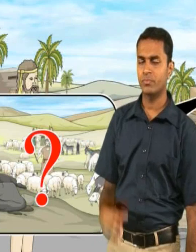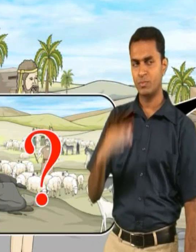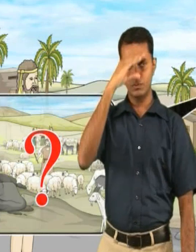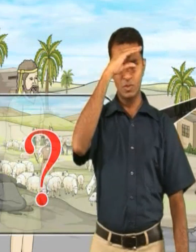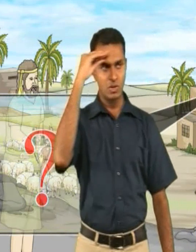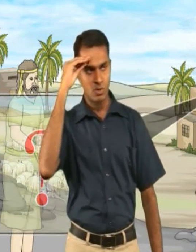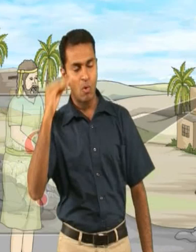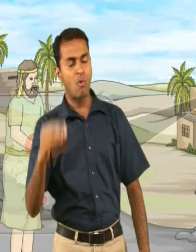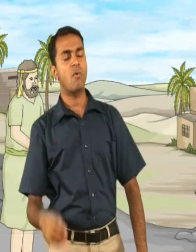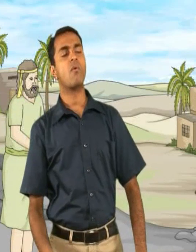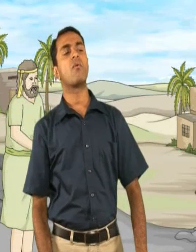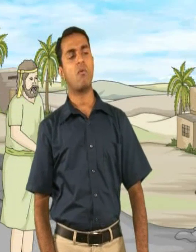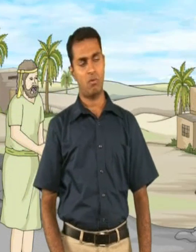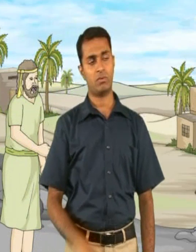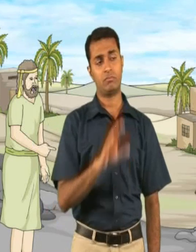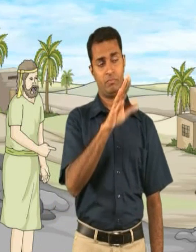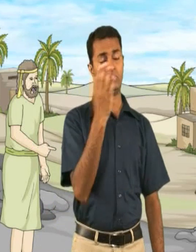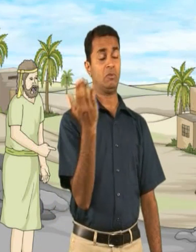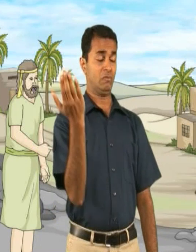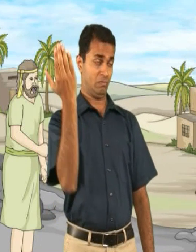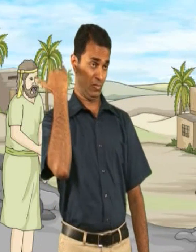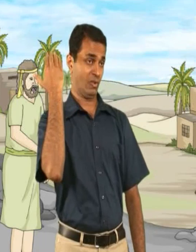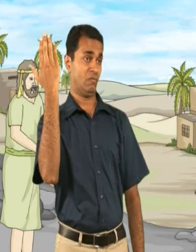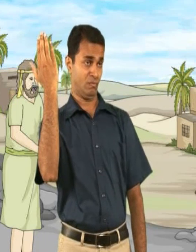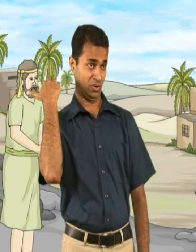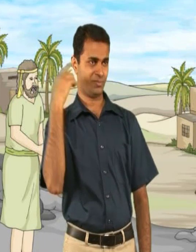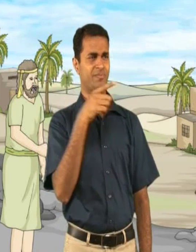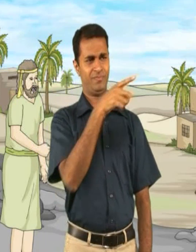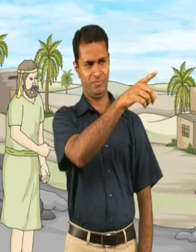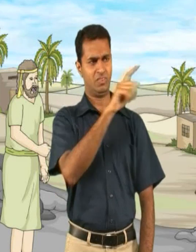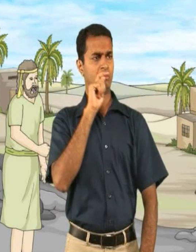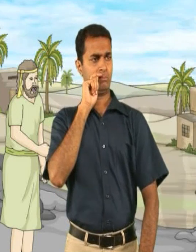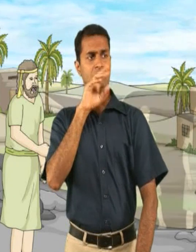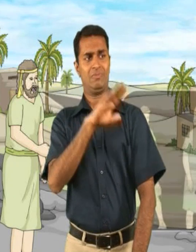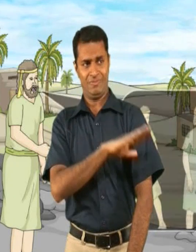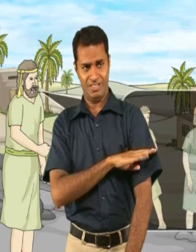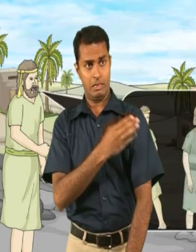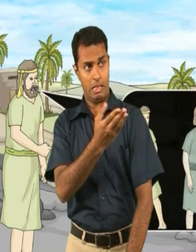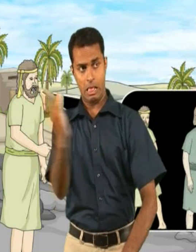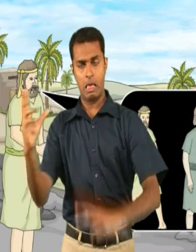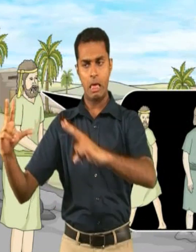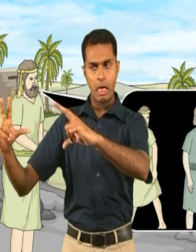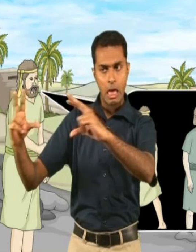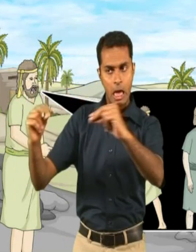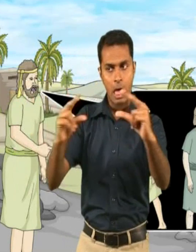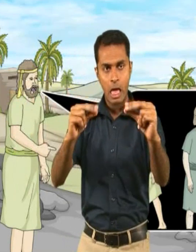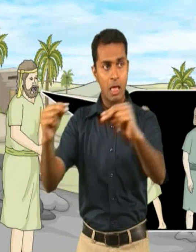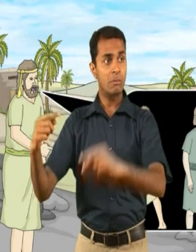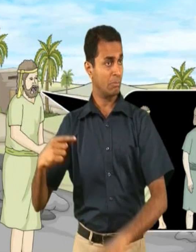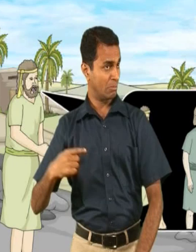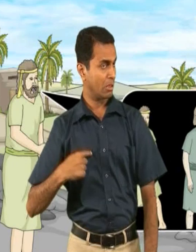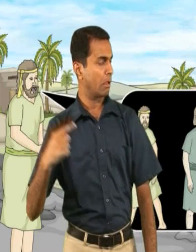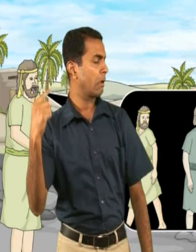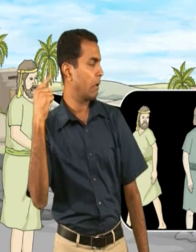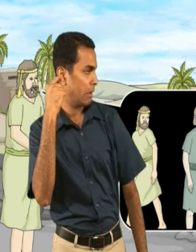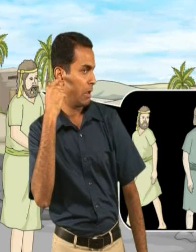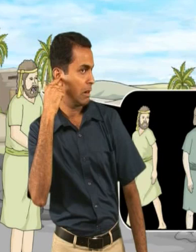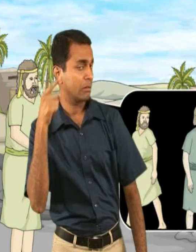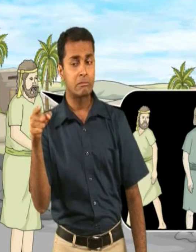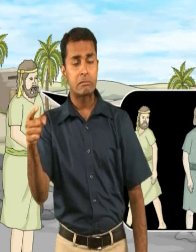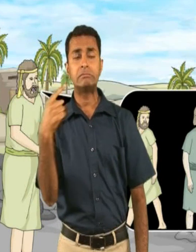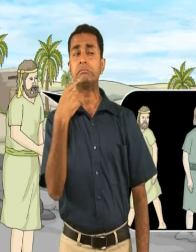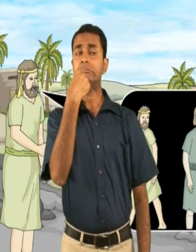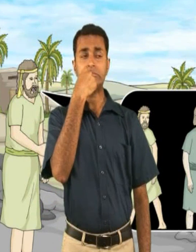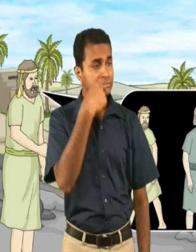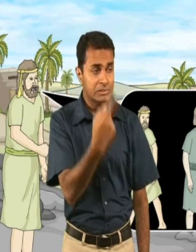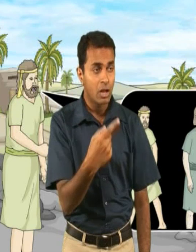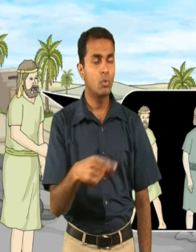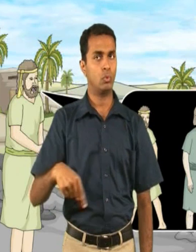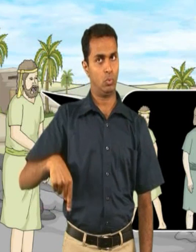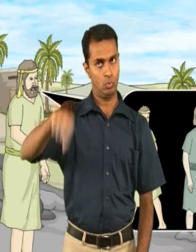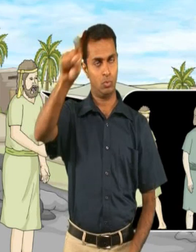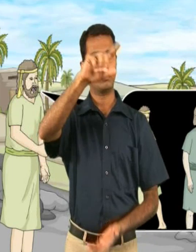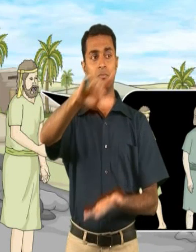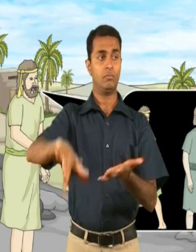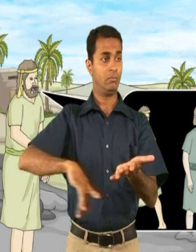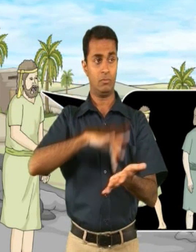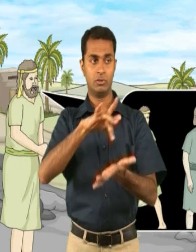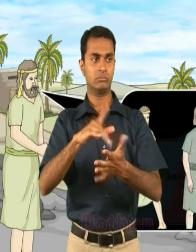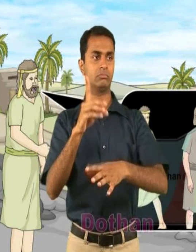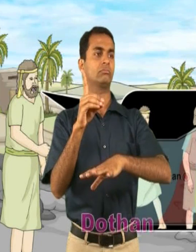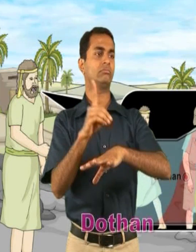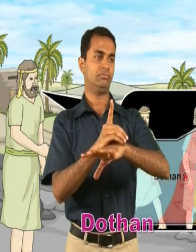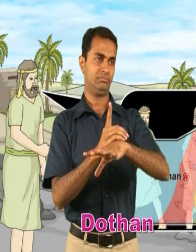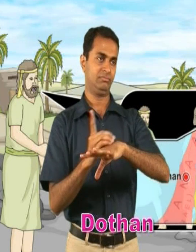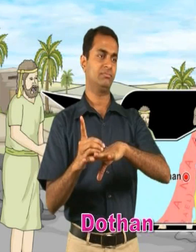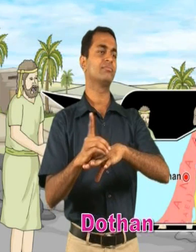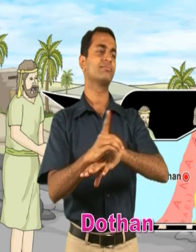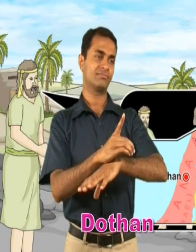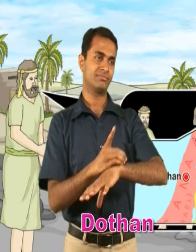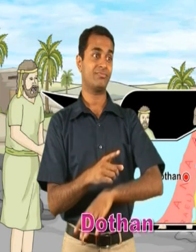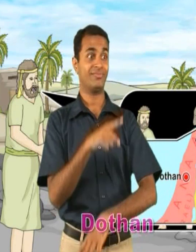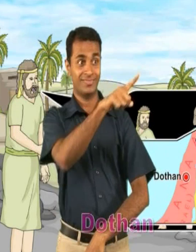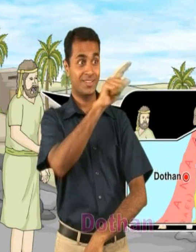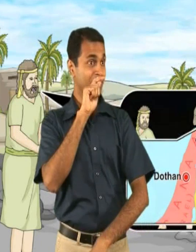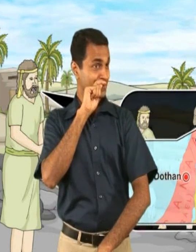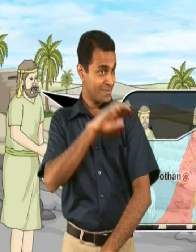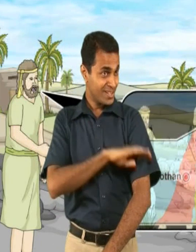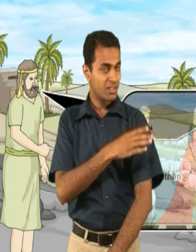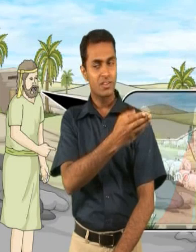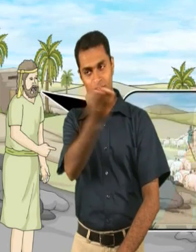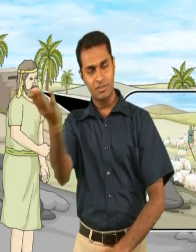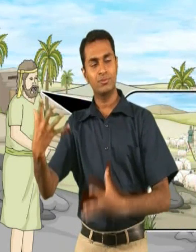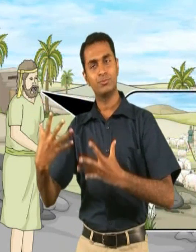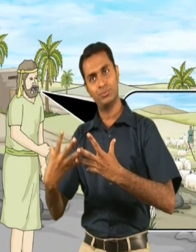“They have moved on from here,” the man answered.